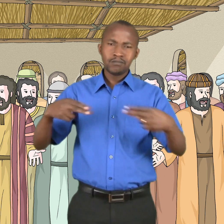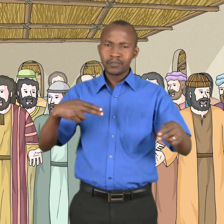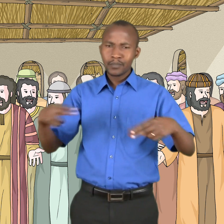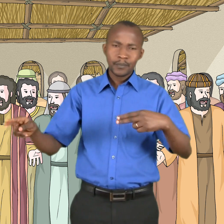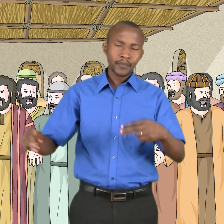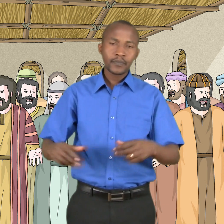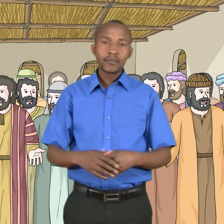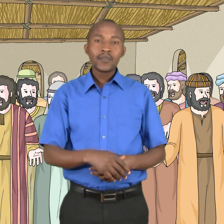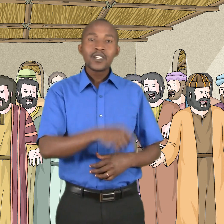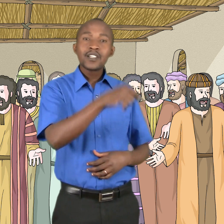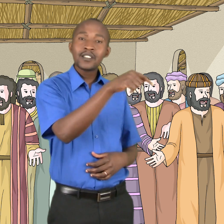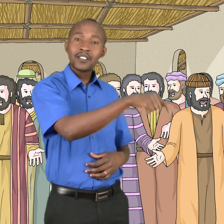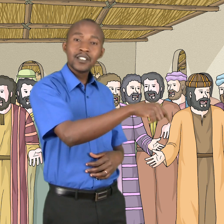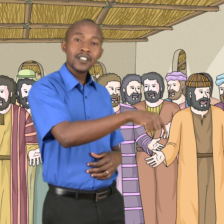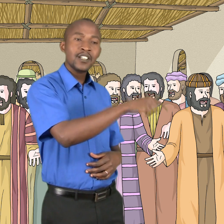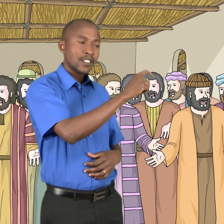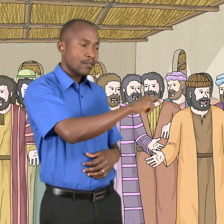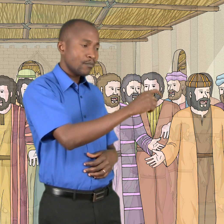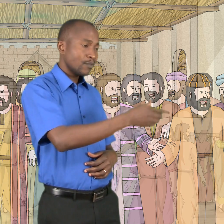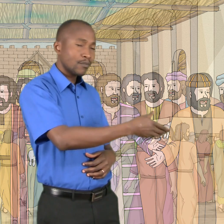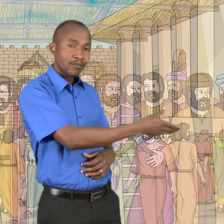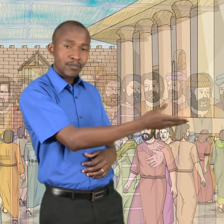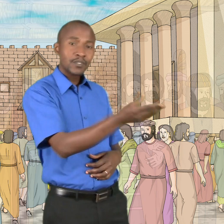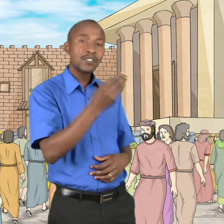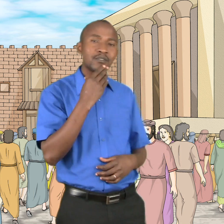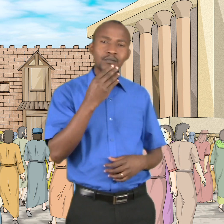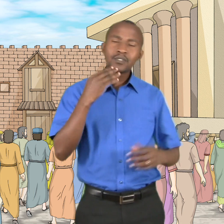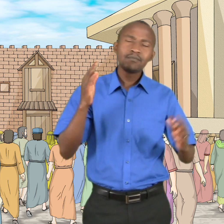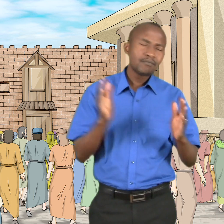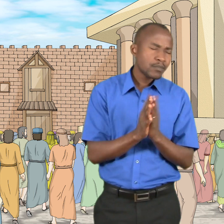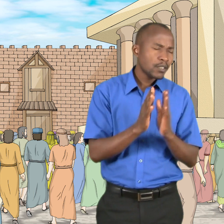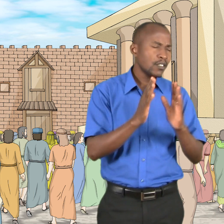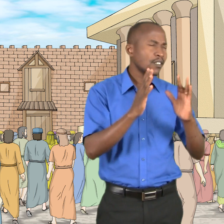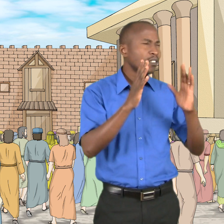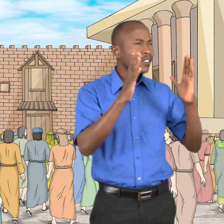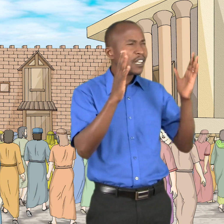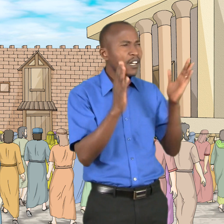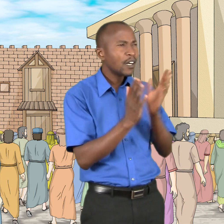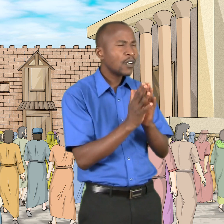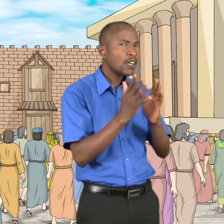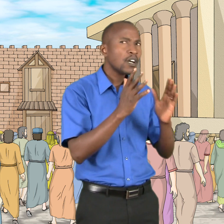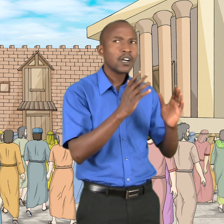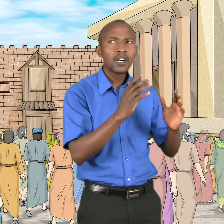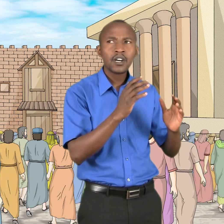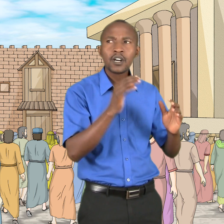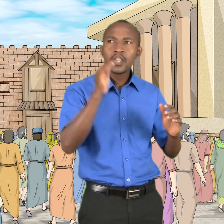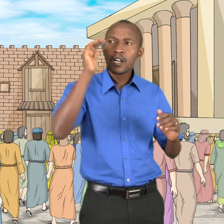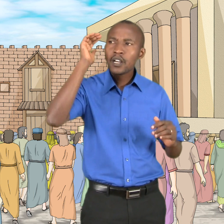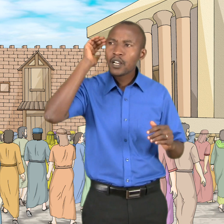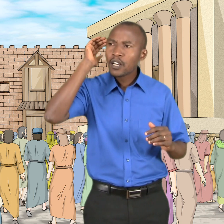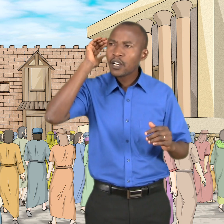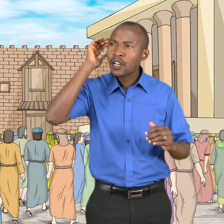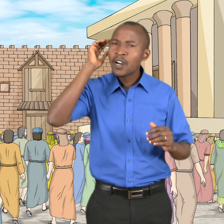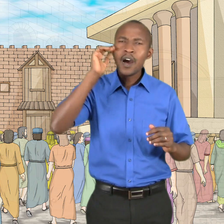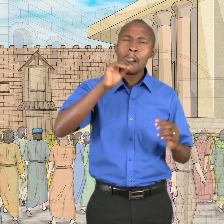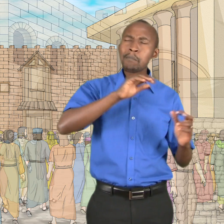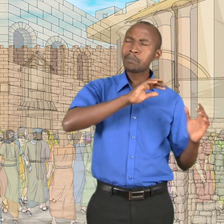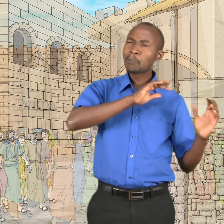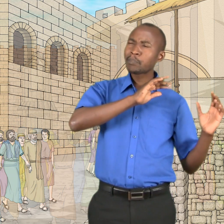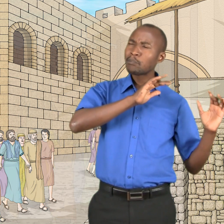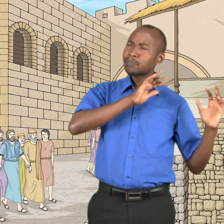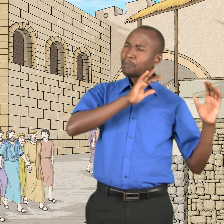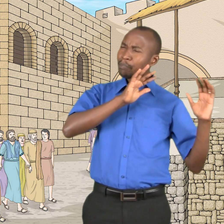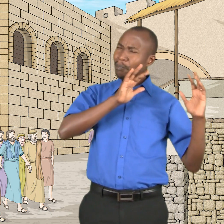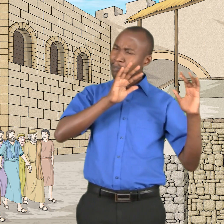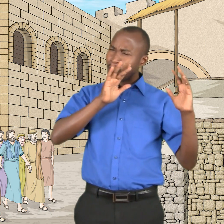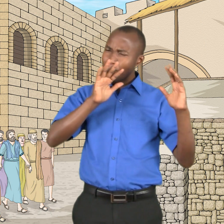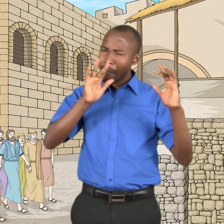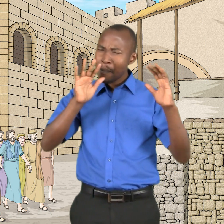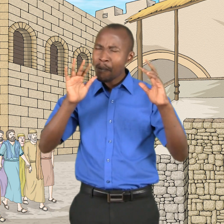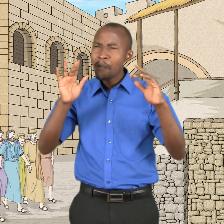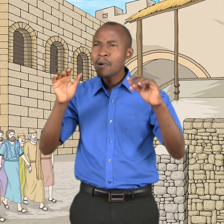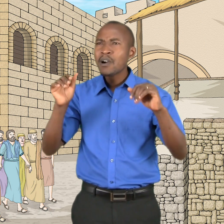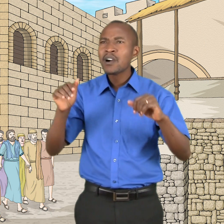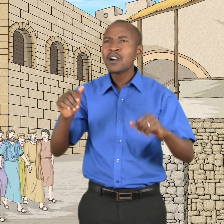Now there were dwelling in Jerusalem God-fearing Jews from every nation under heaven.